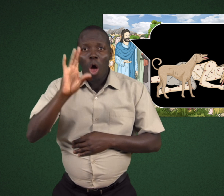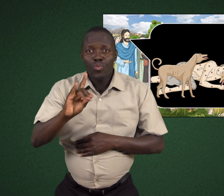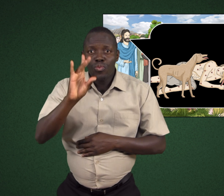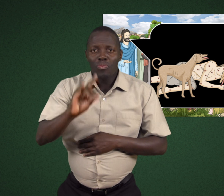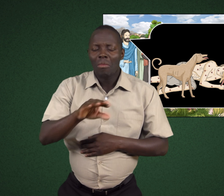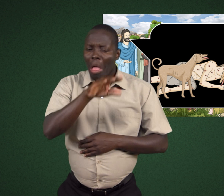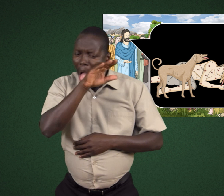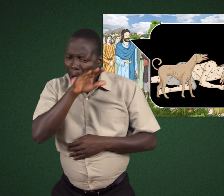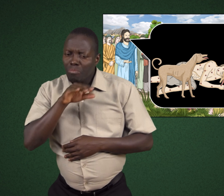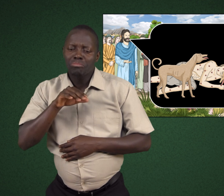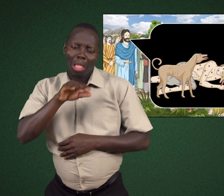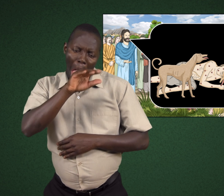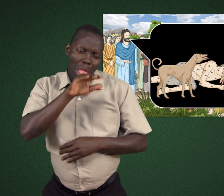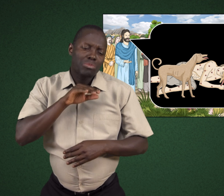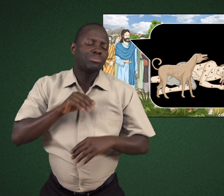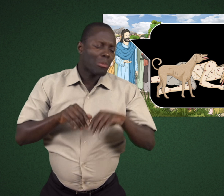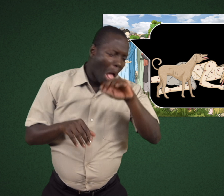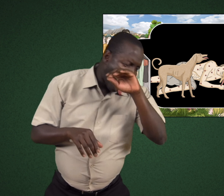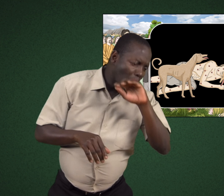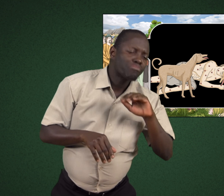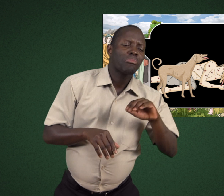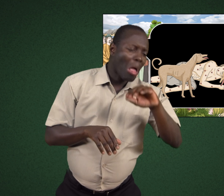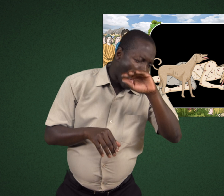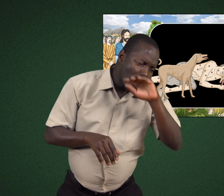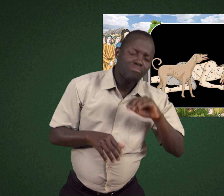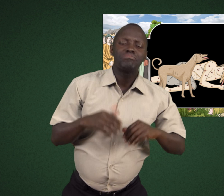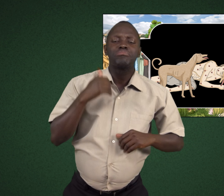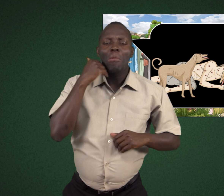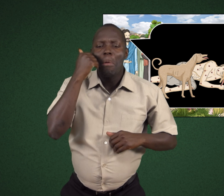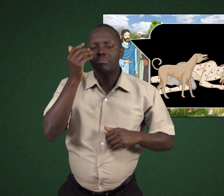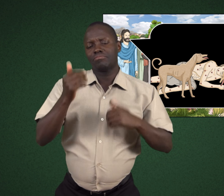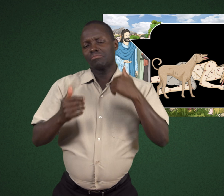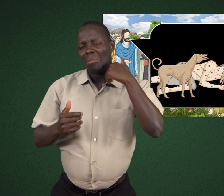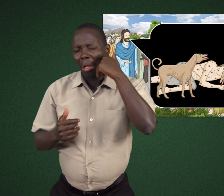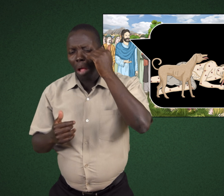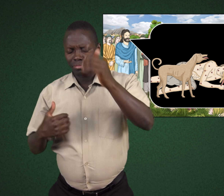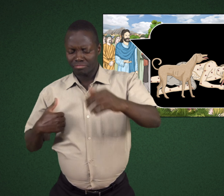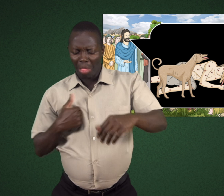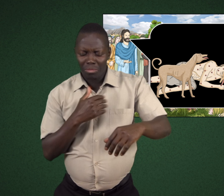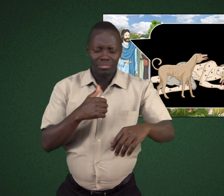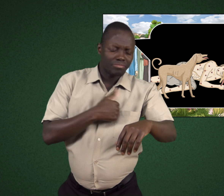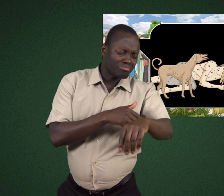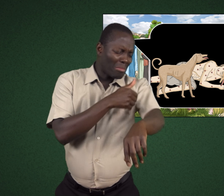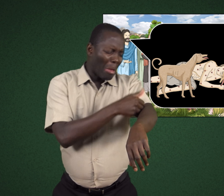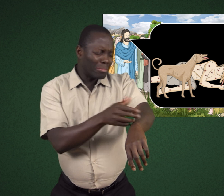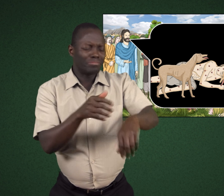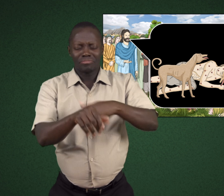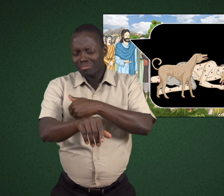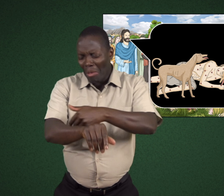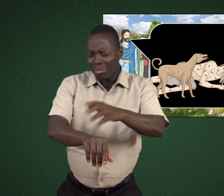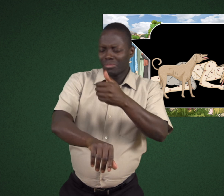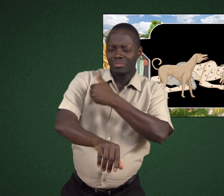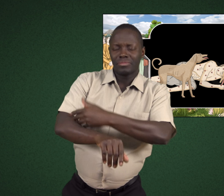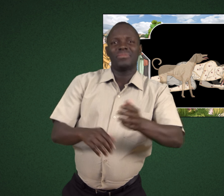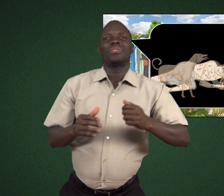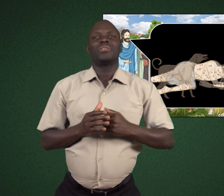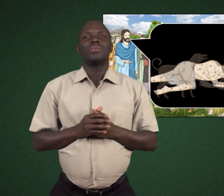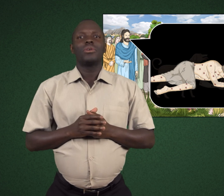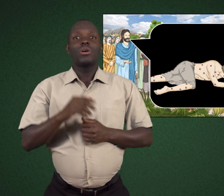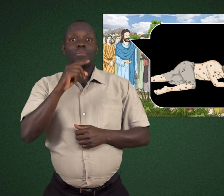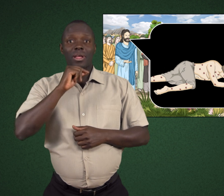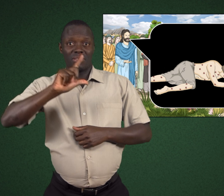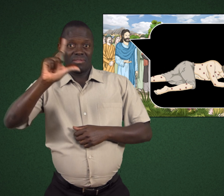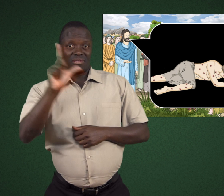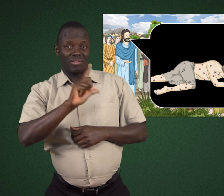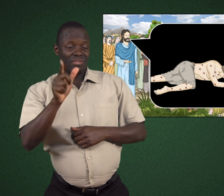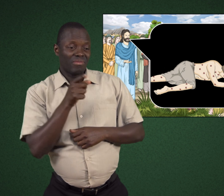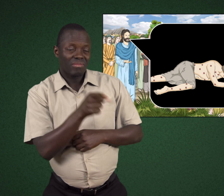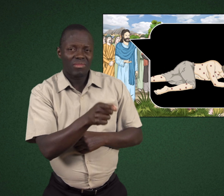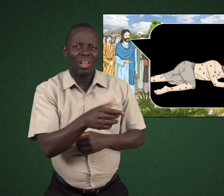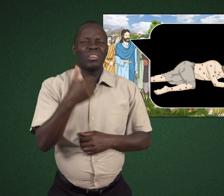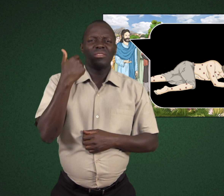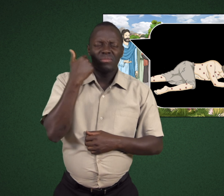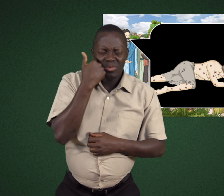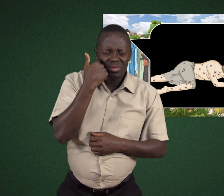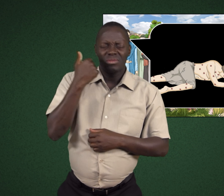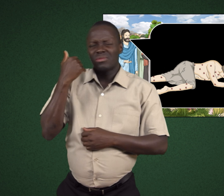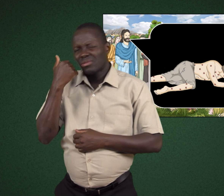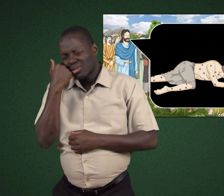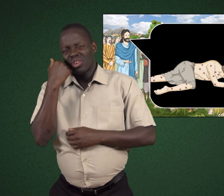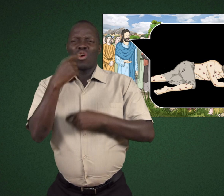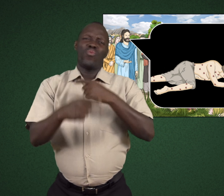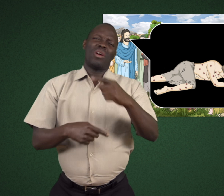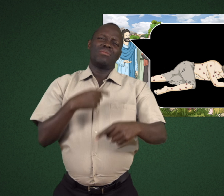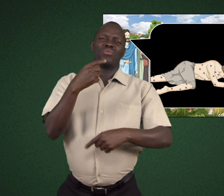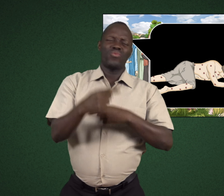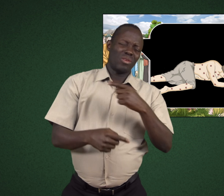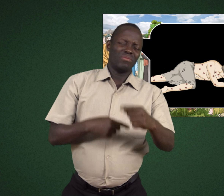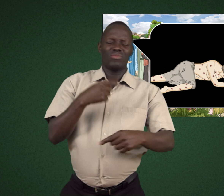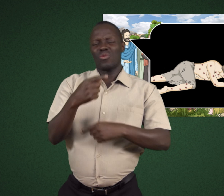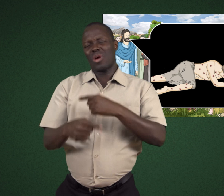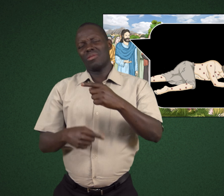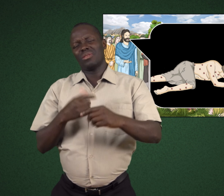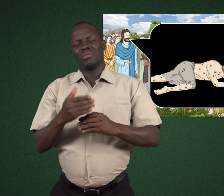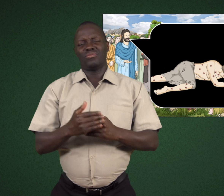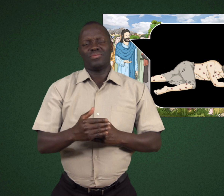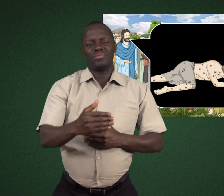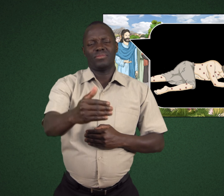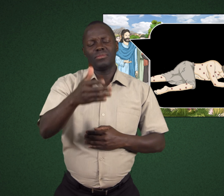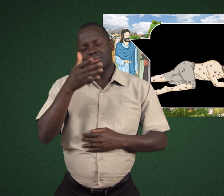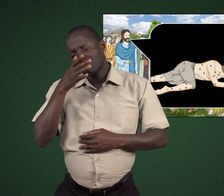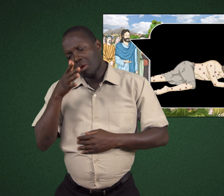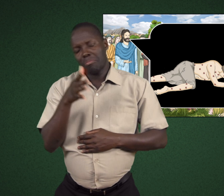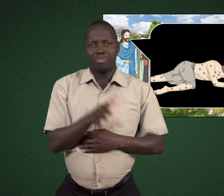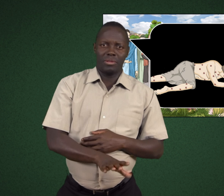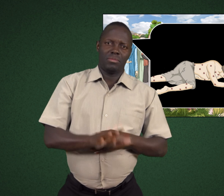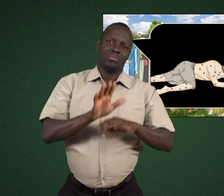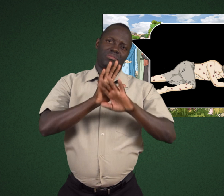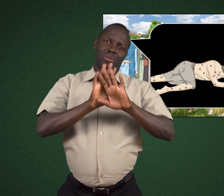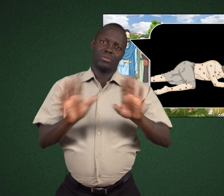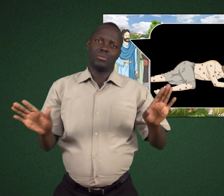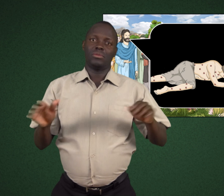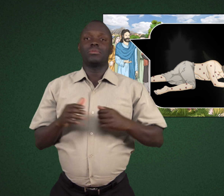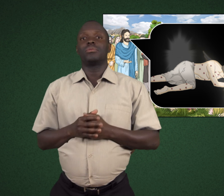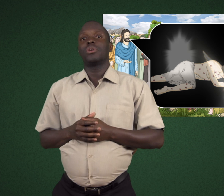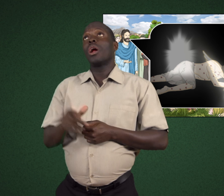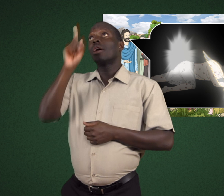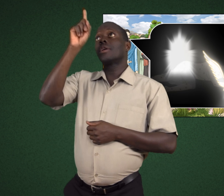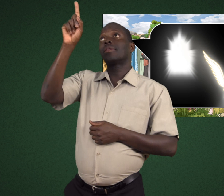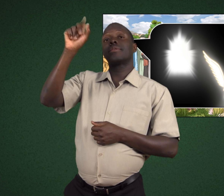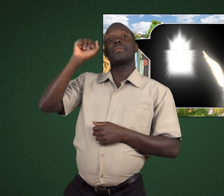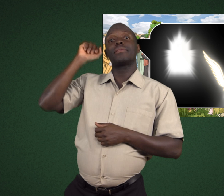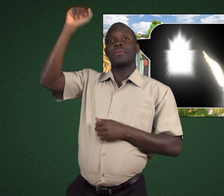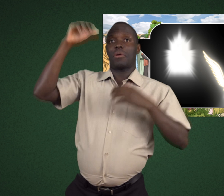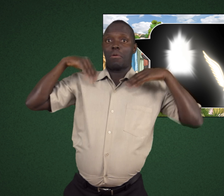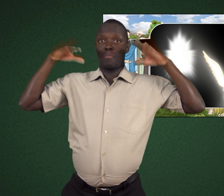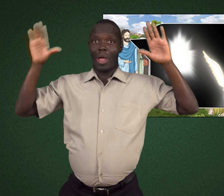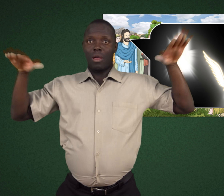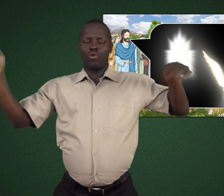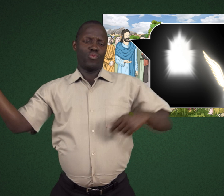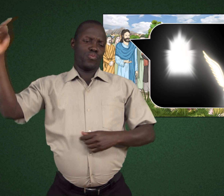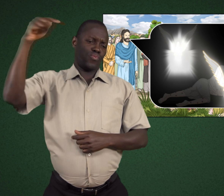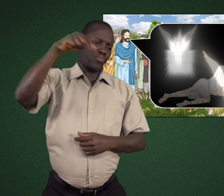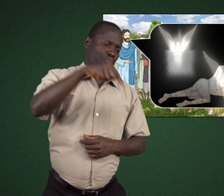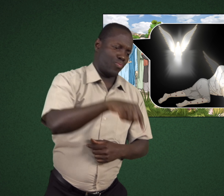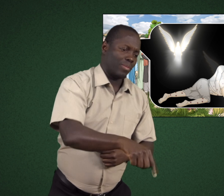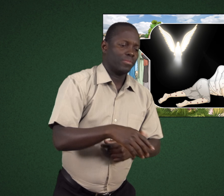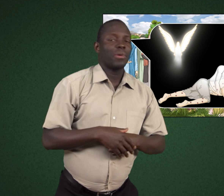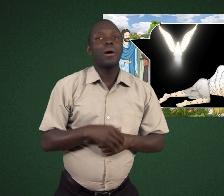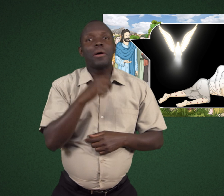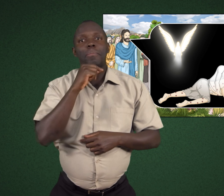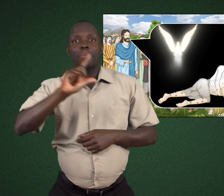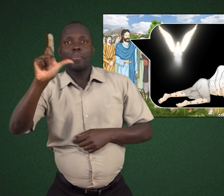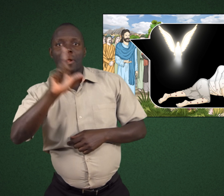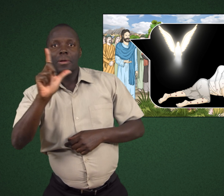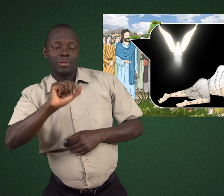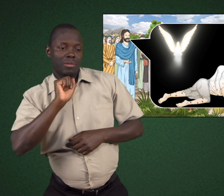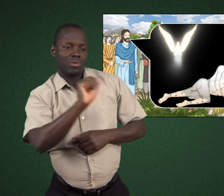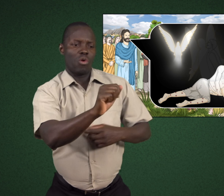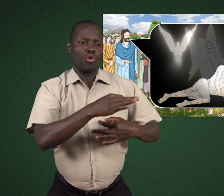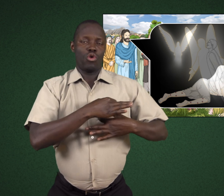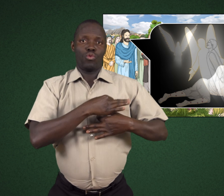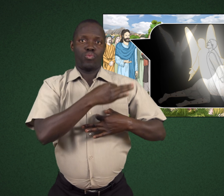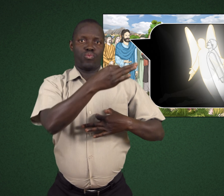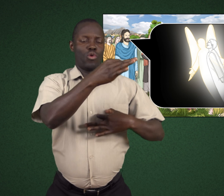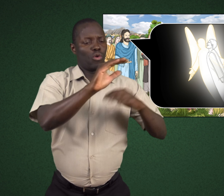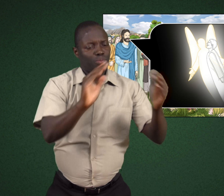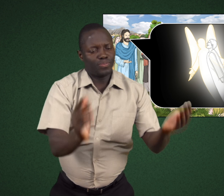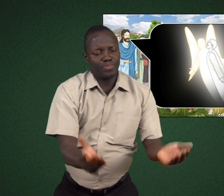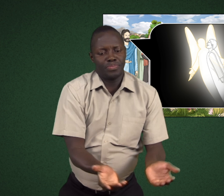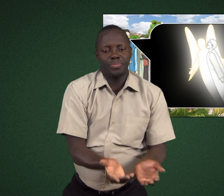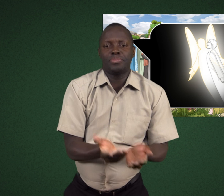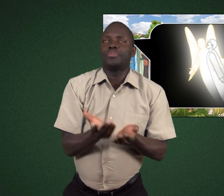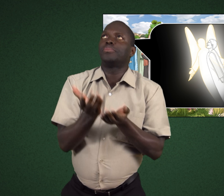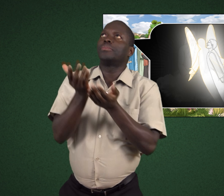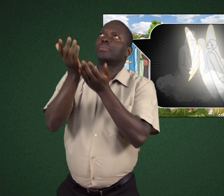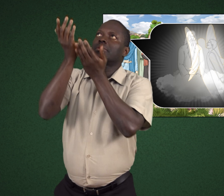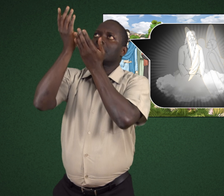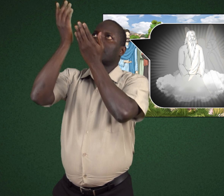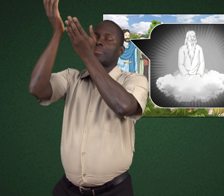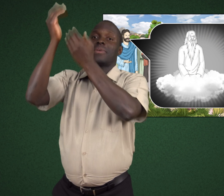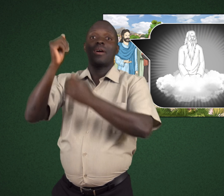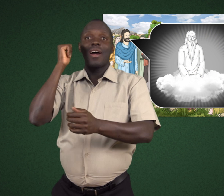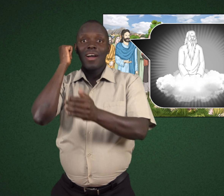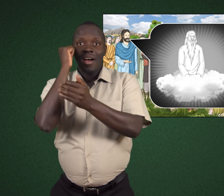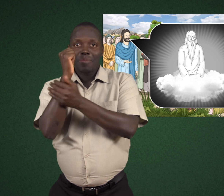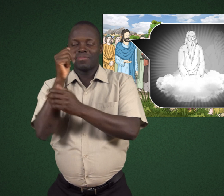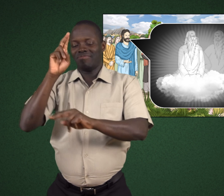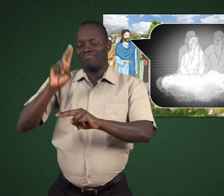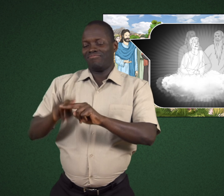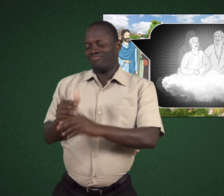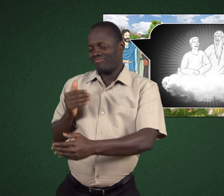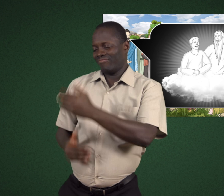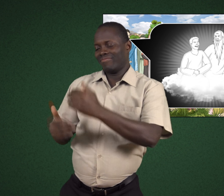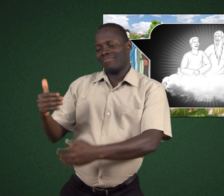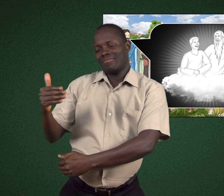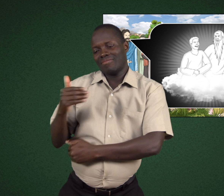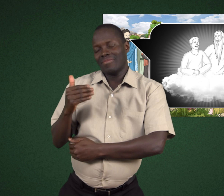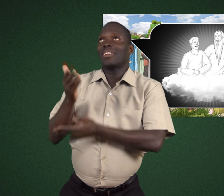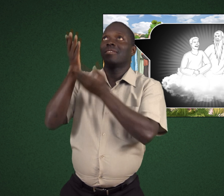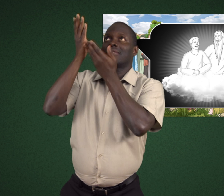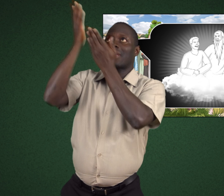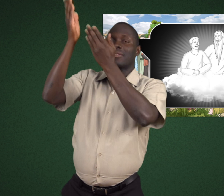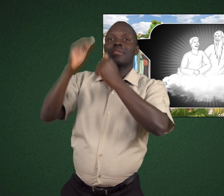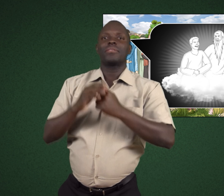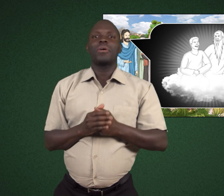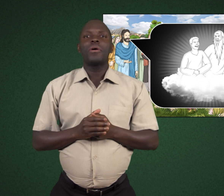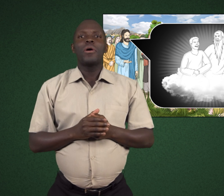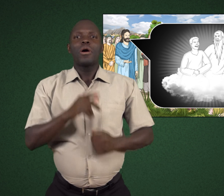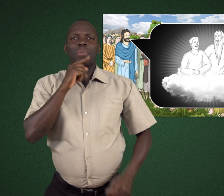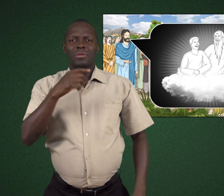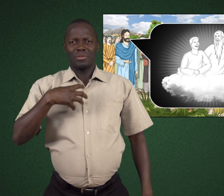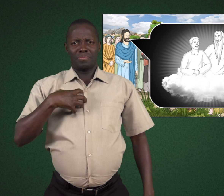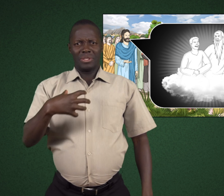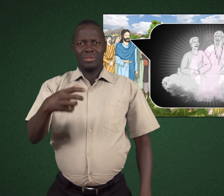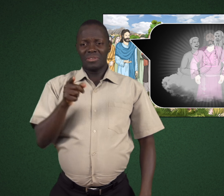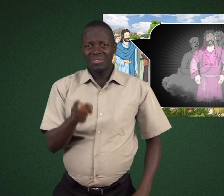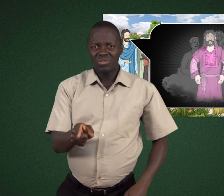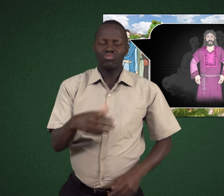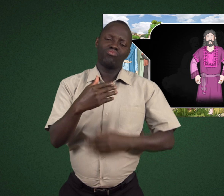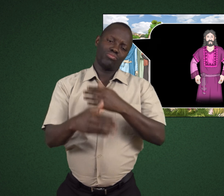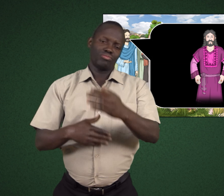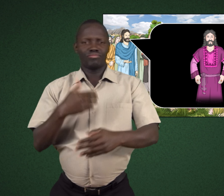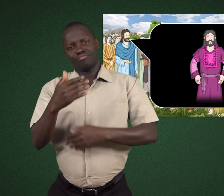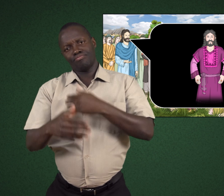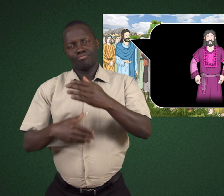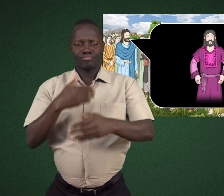One day the beggar died and was carried by the angels to Abraham’s side.